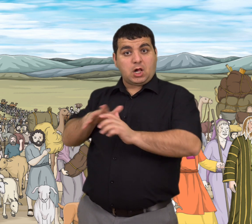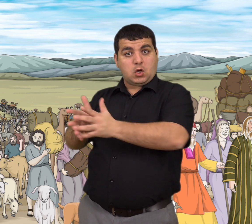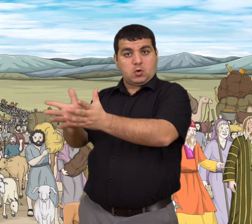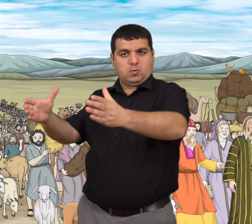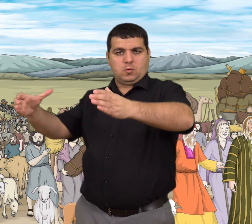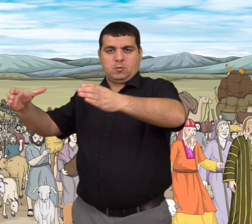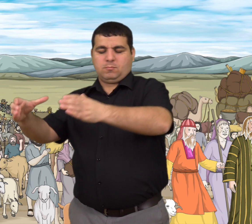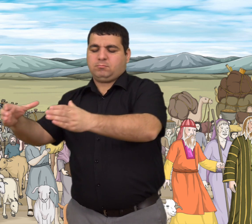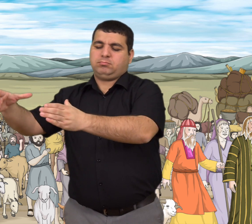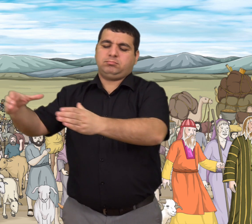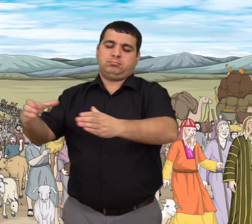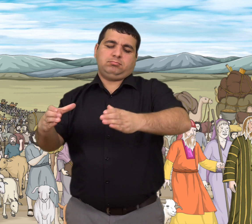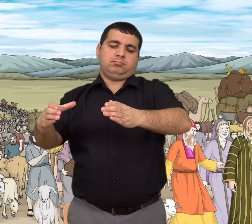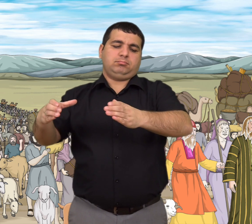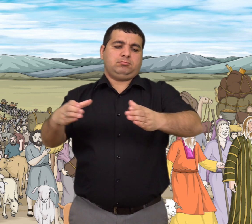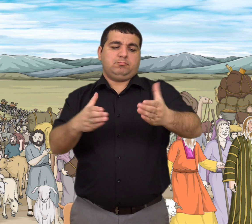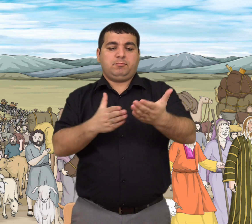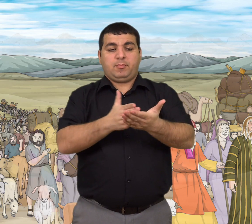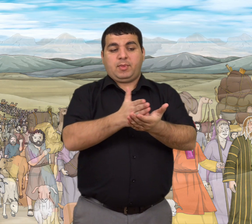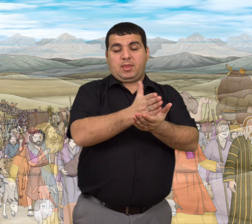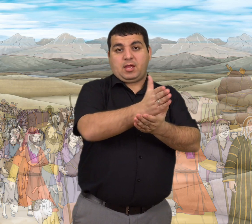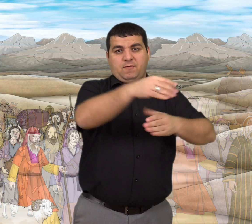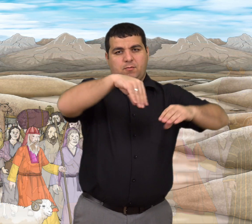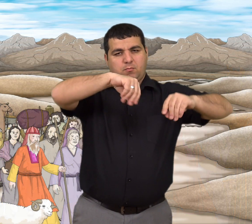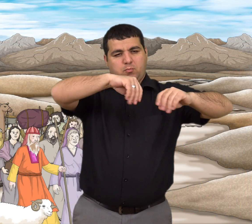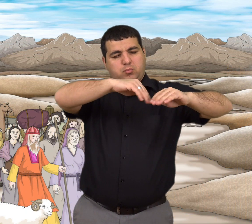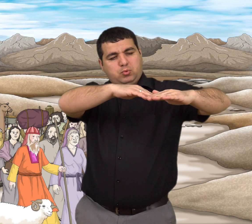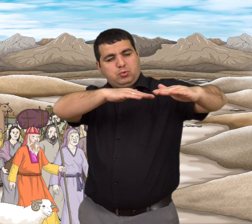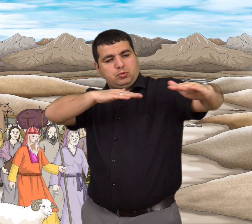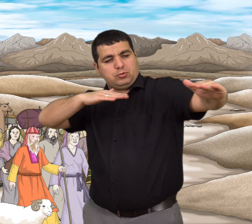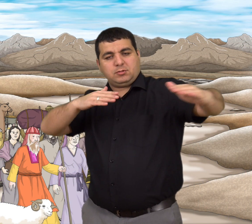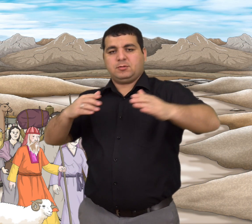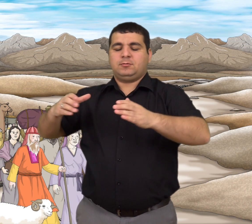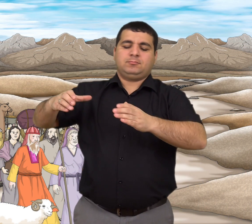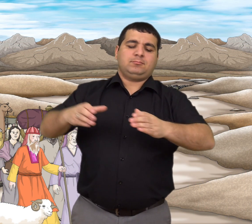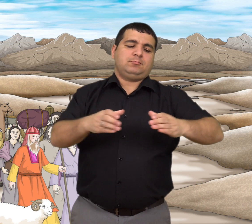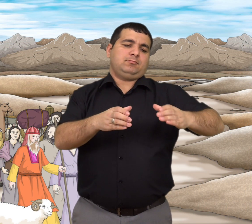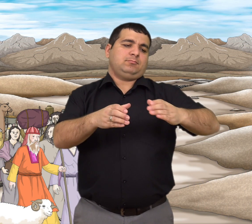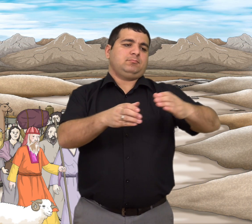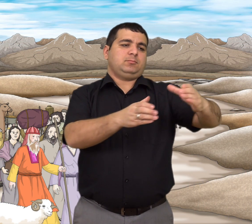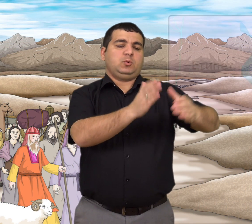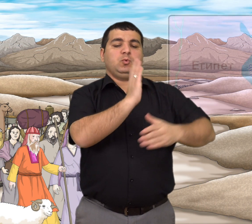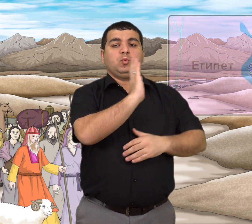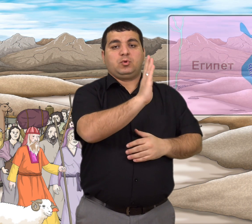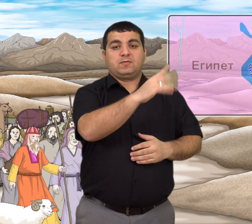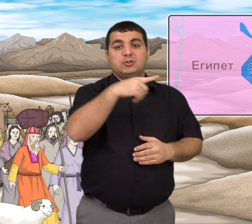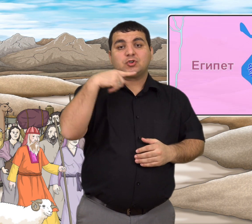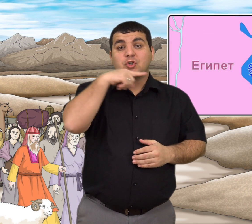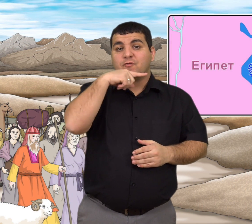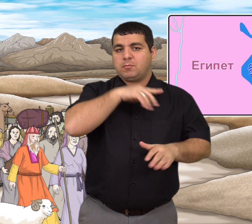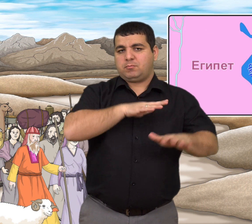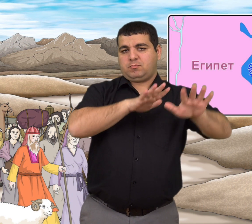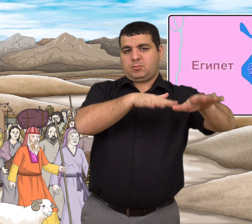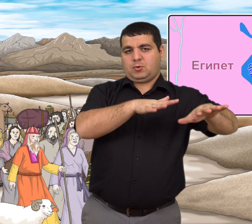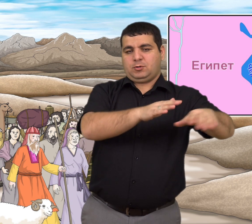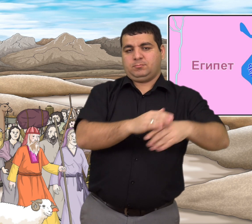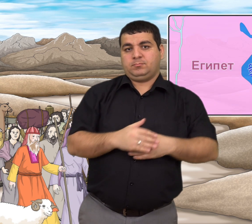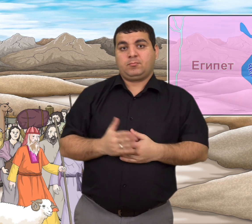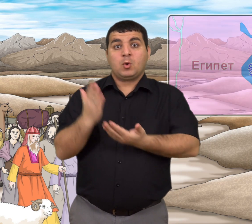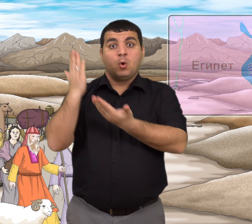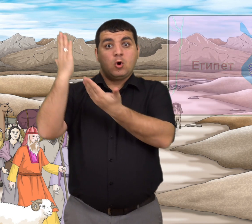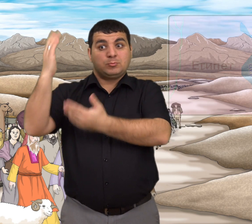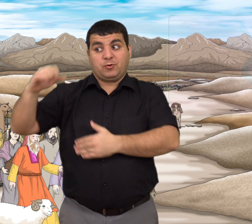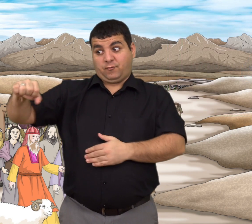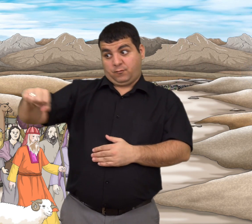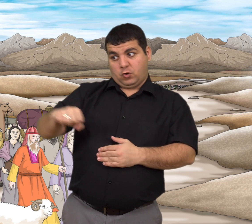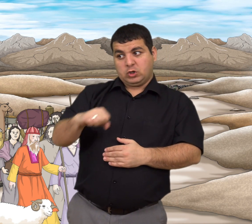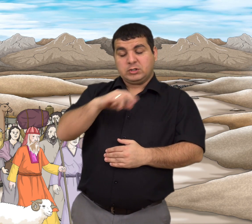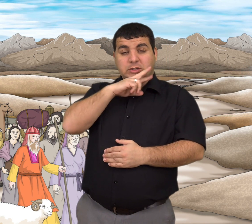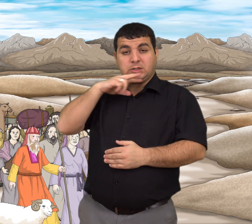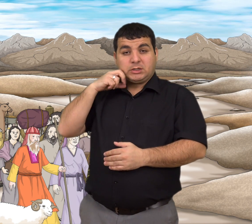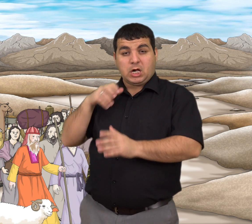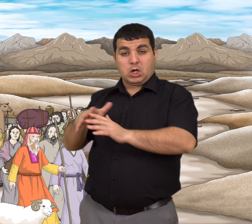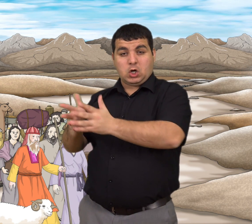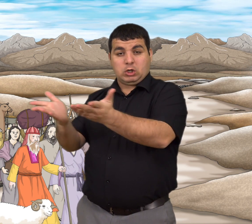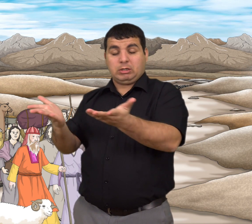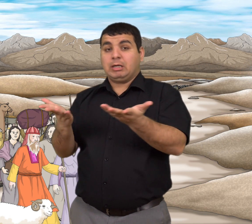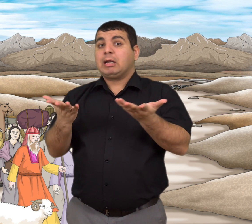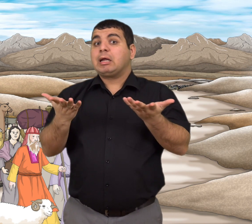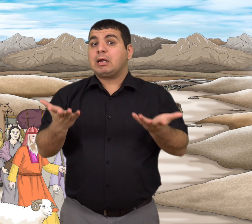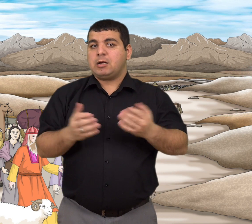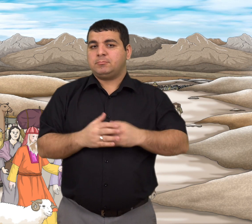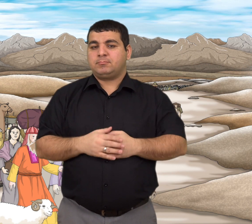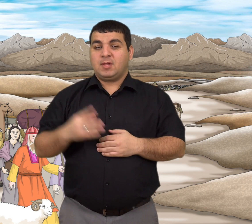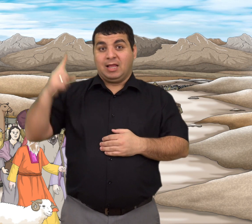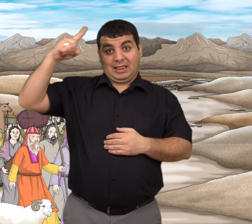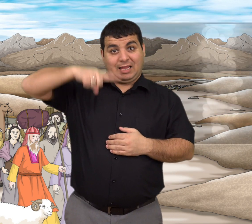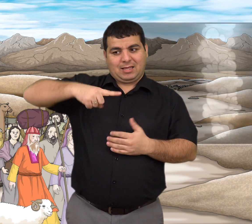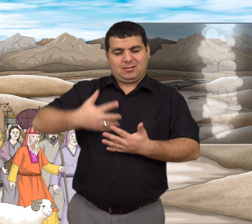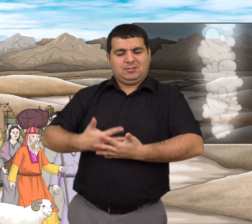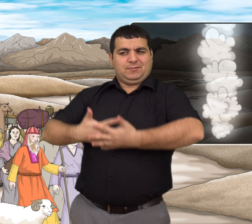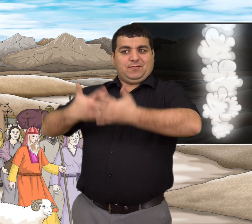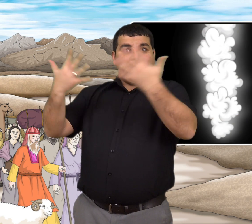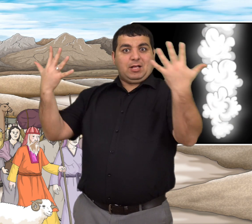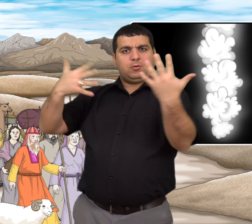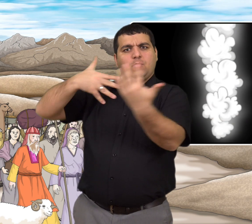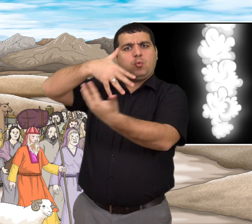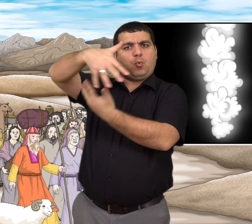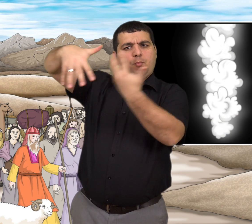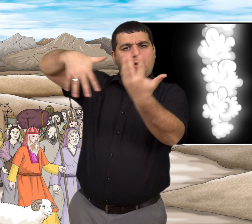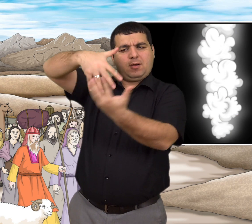So God led the people around by the way of the wilderness toward the Red Sea. And the Israelites left the land of Egypt arrayed for battle. Moses took the bones of Joseph with him because Joseph had made the sons of Israel swear a solemn oath when he said, “God will surely attend to you, and then you must carry my bones with you from this place.” They set out from Succoth and camped at Etham on the edge of the wilderness.